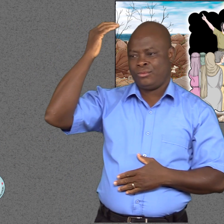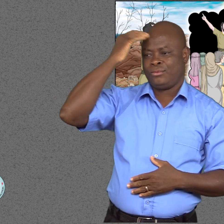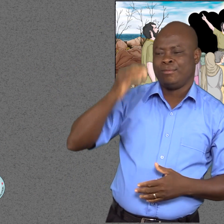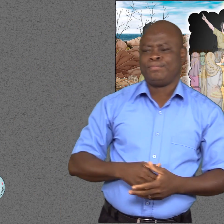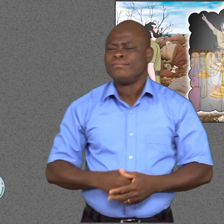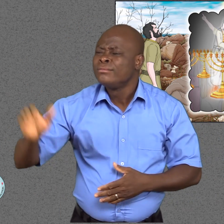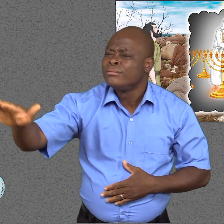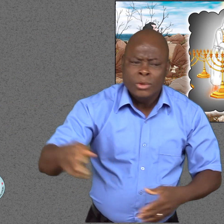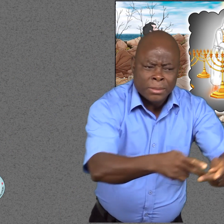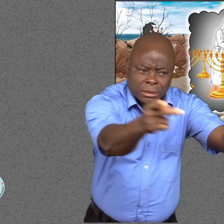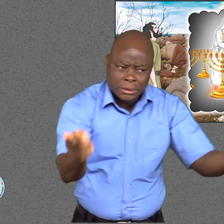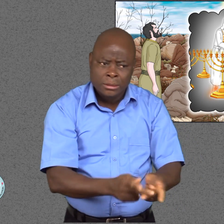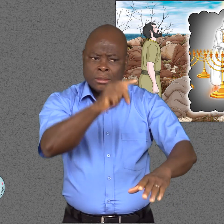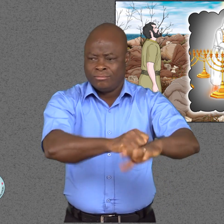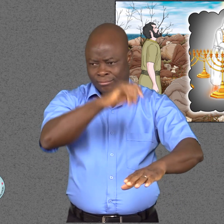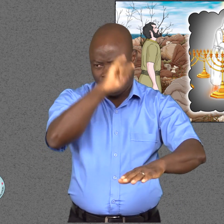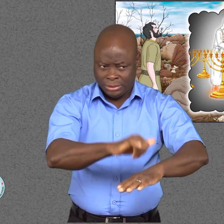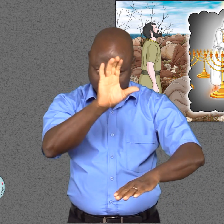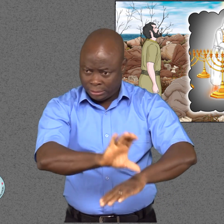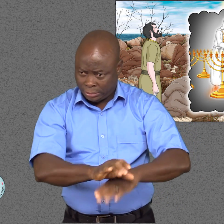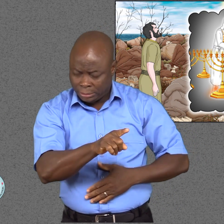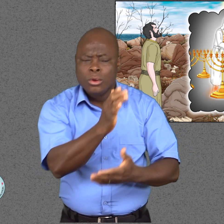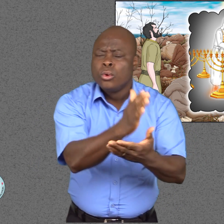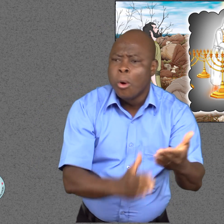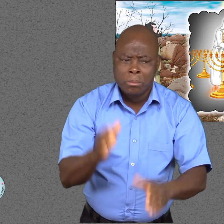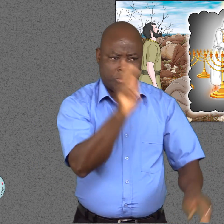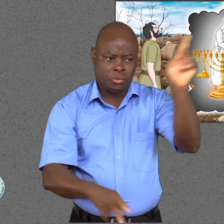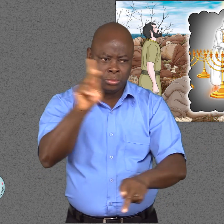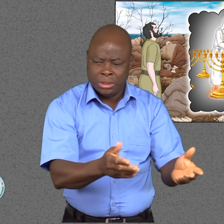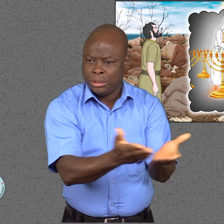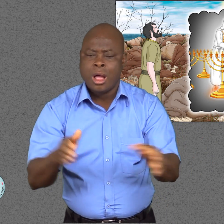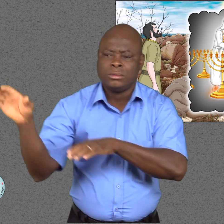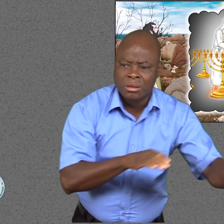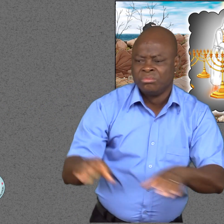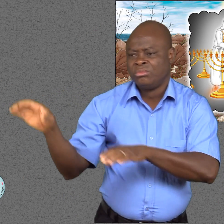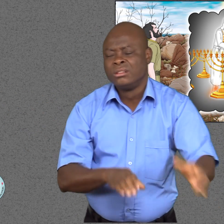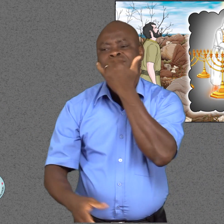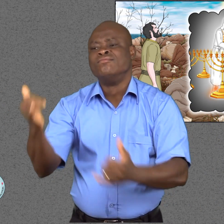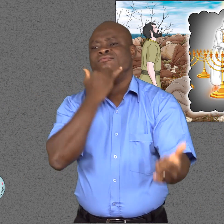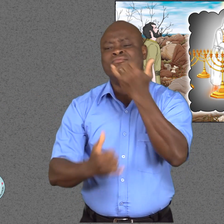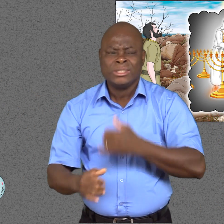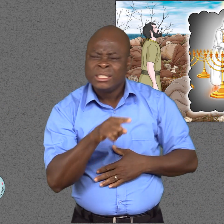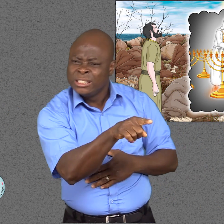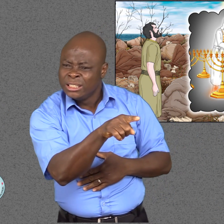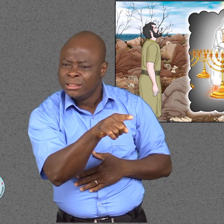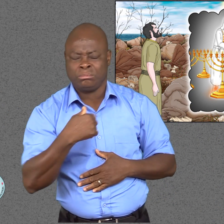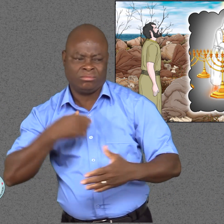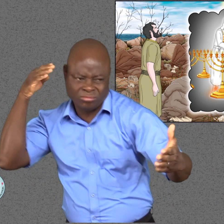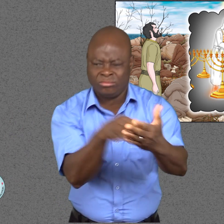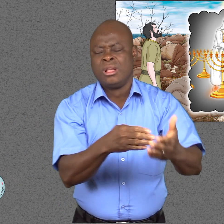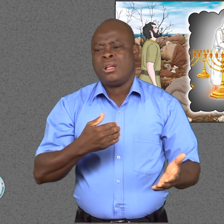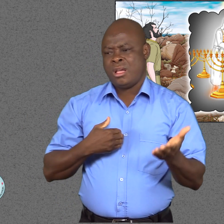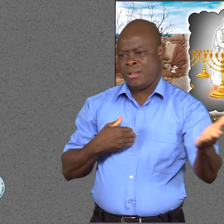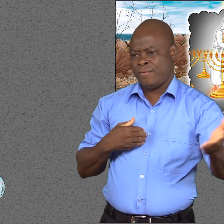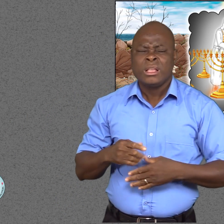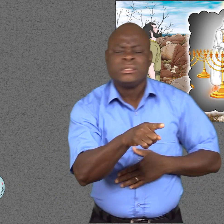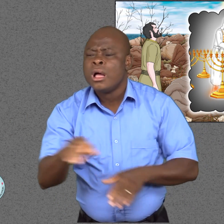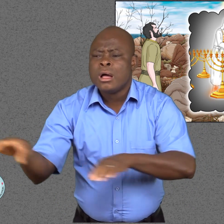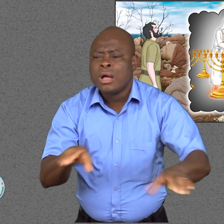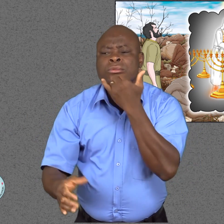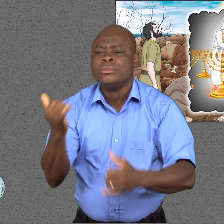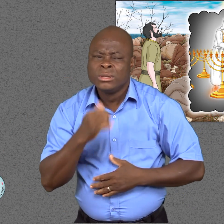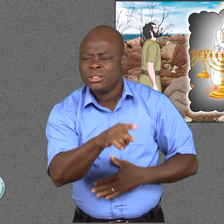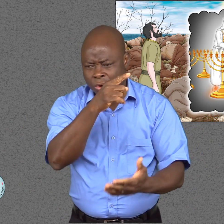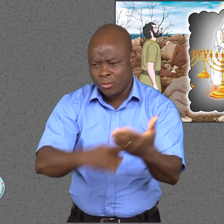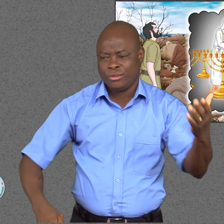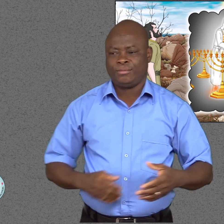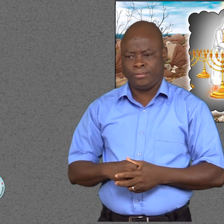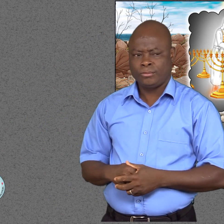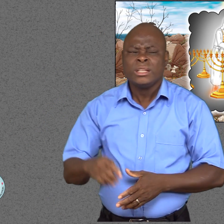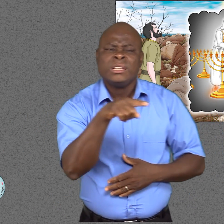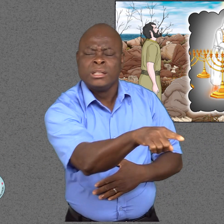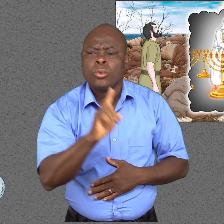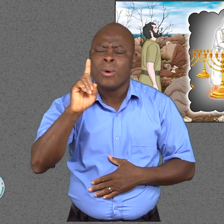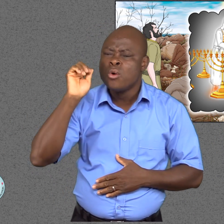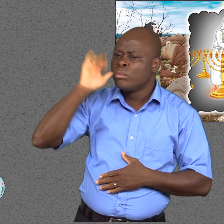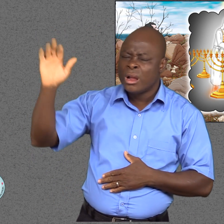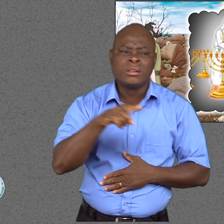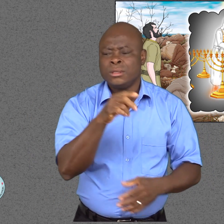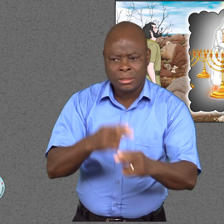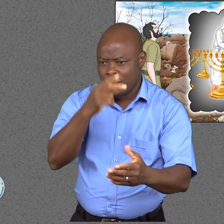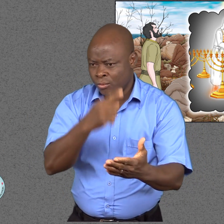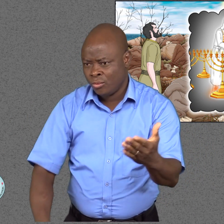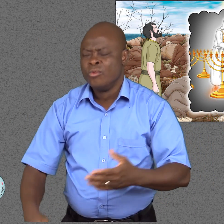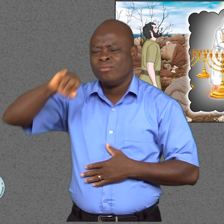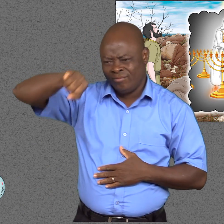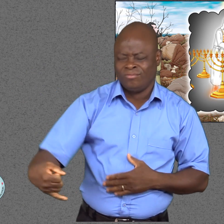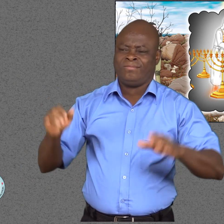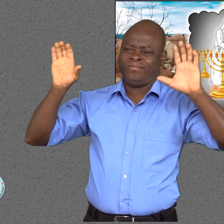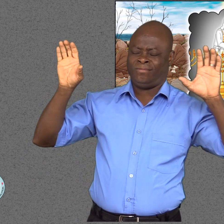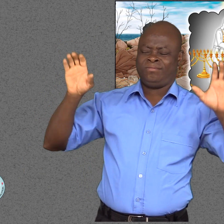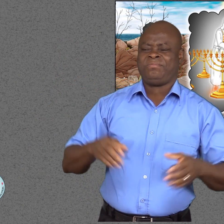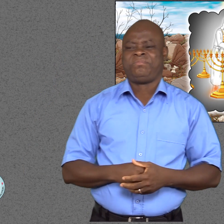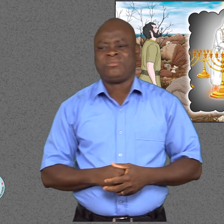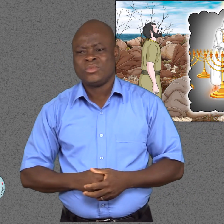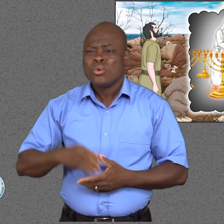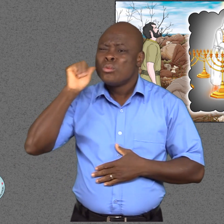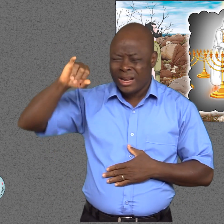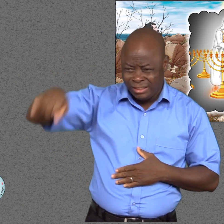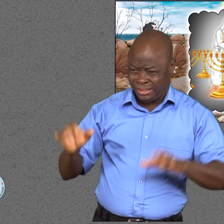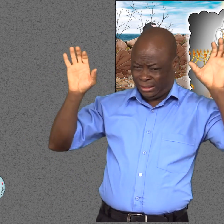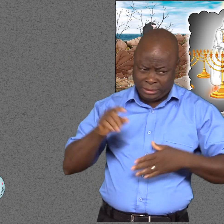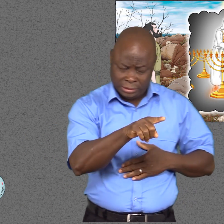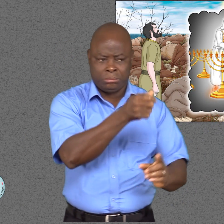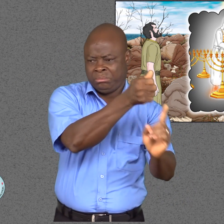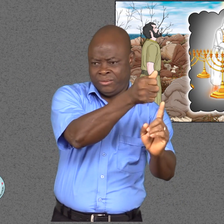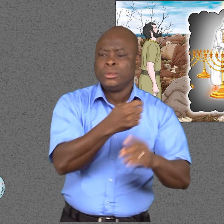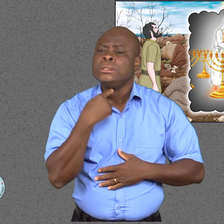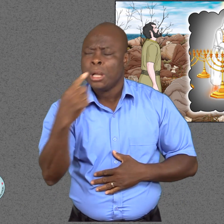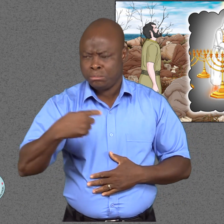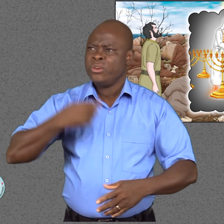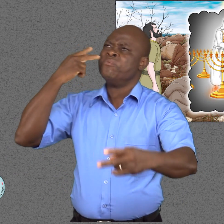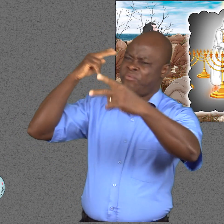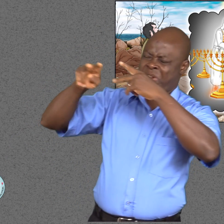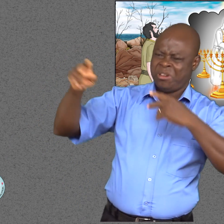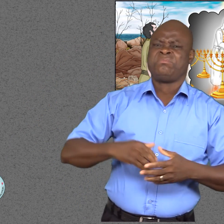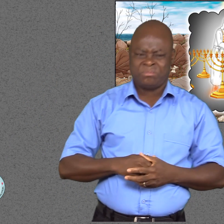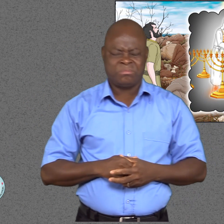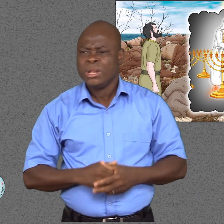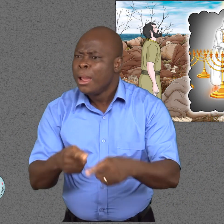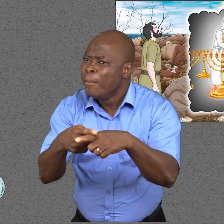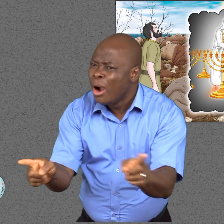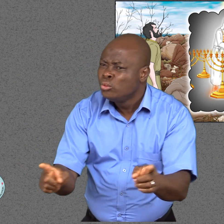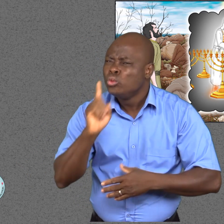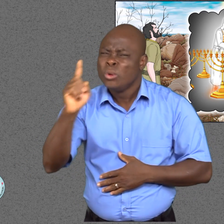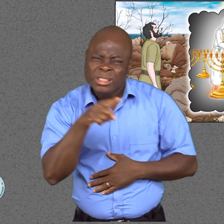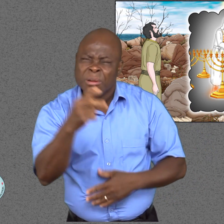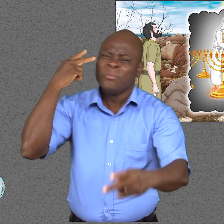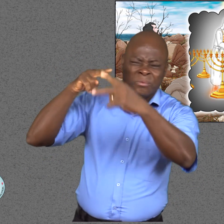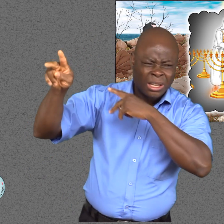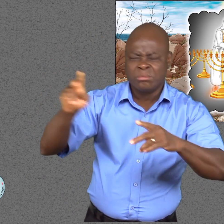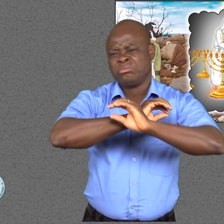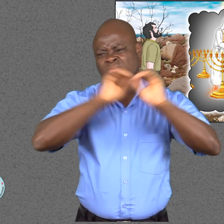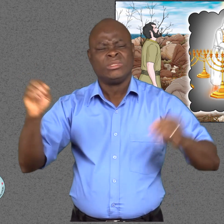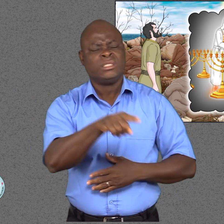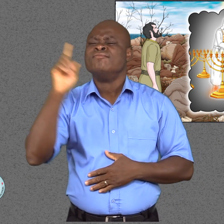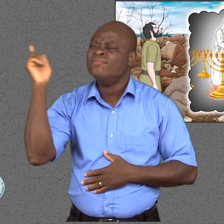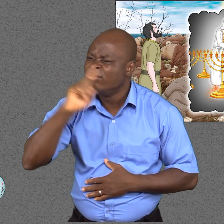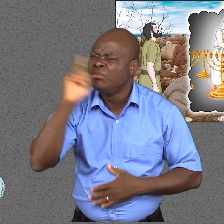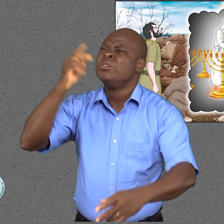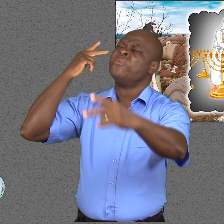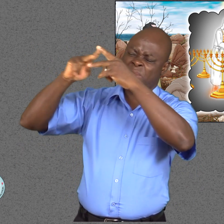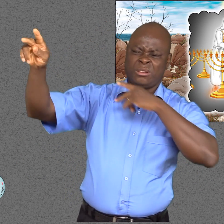But I have this against you: You tolerate that woman Jezebel, who calls herself a prophetess.